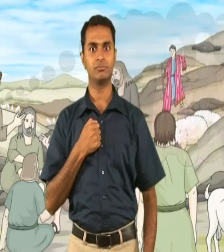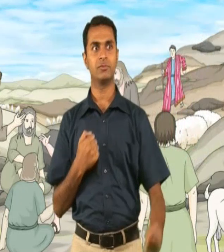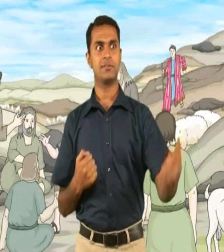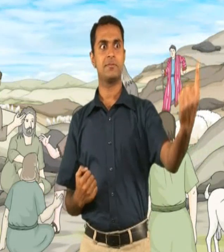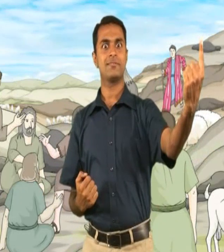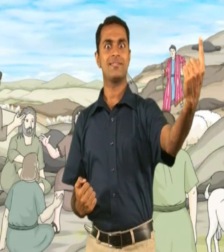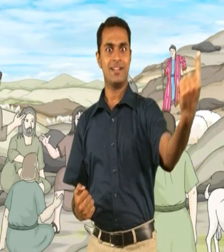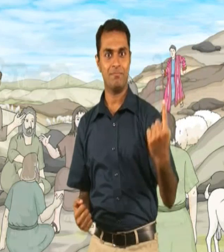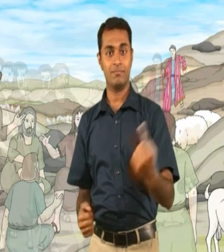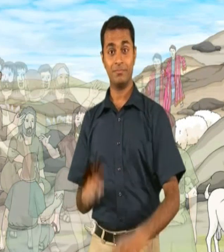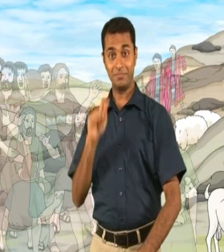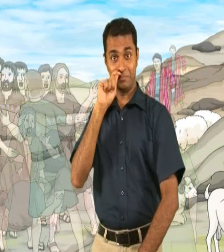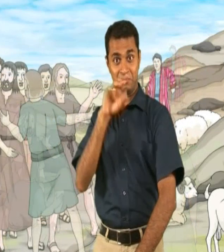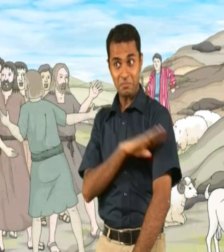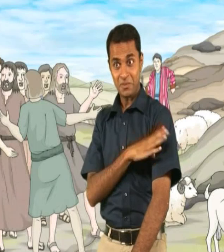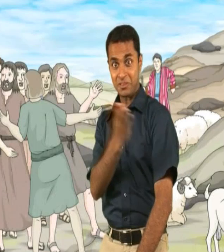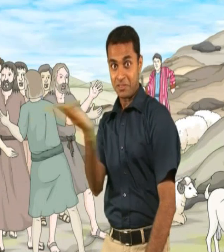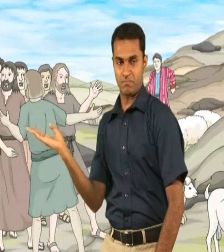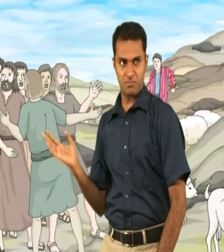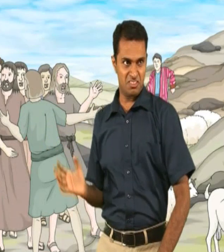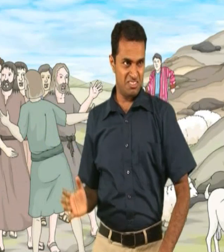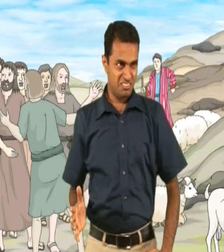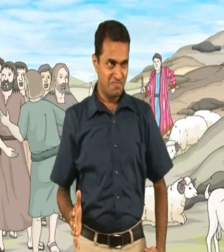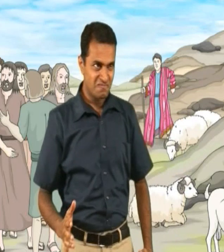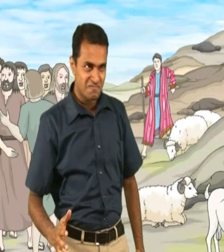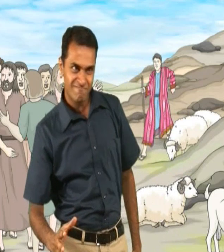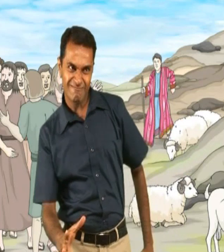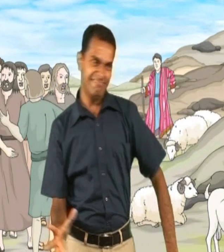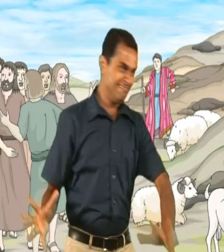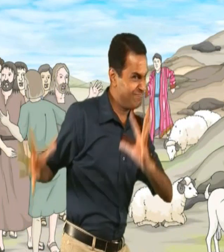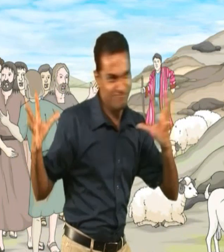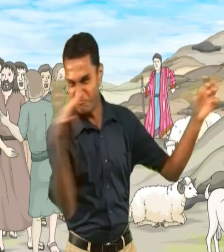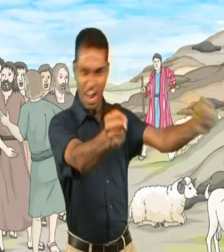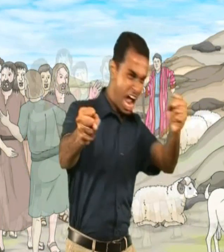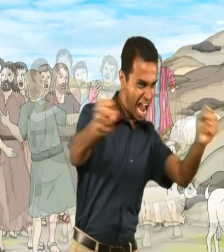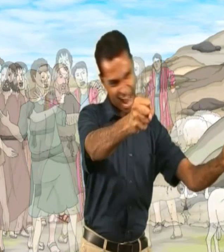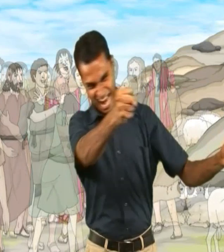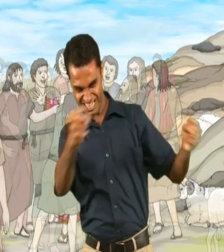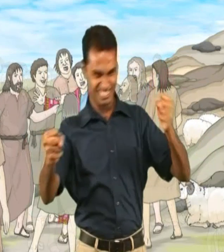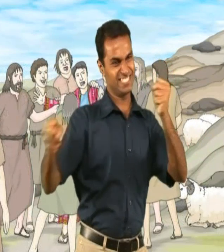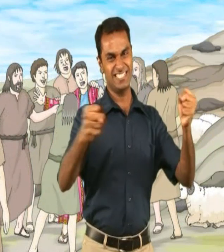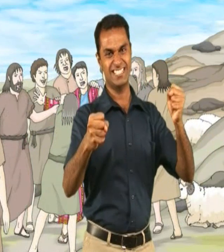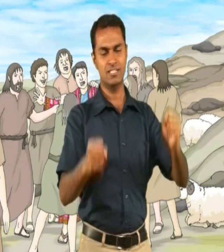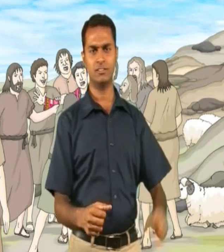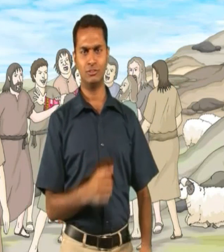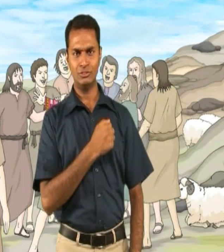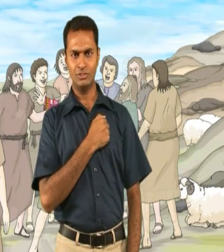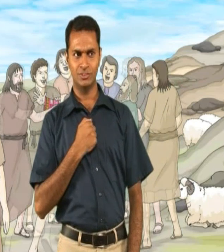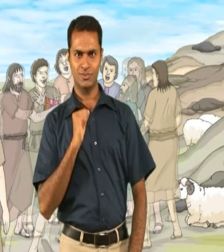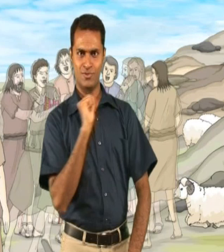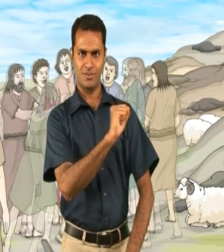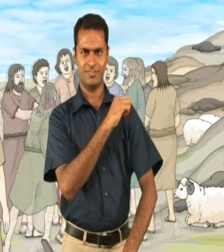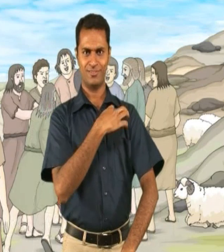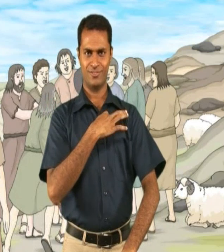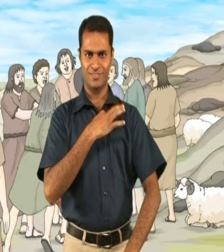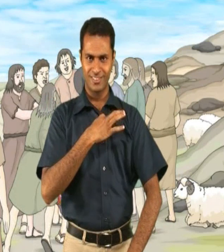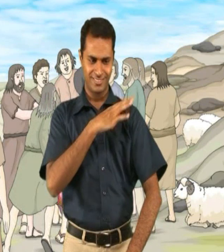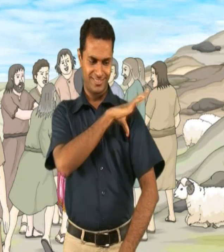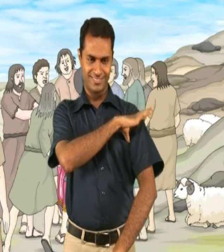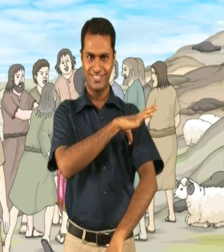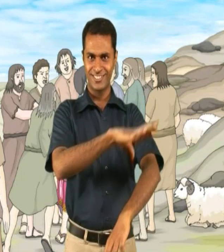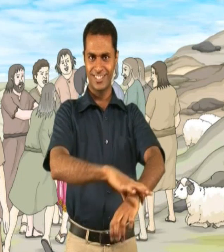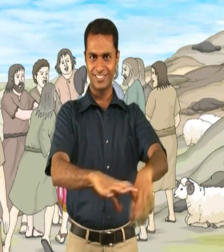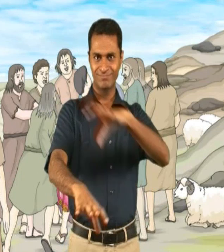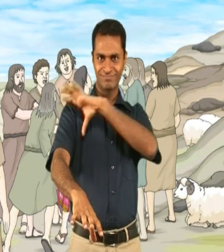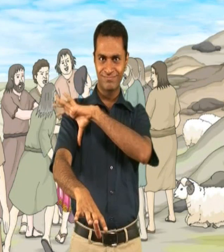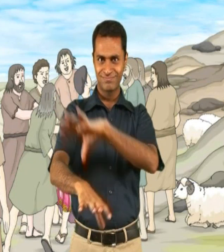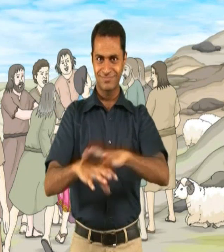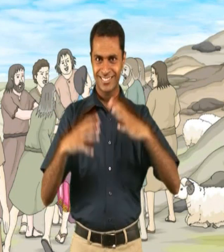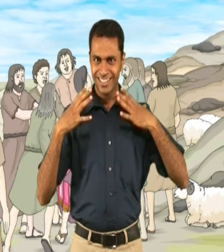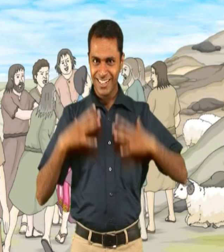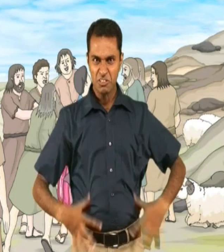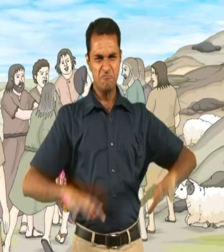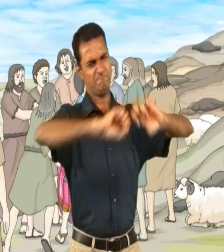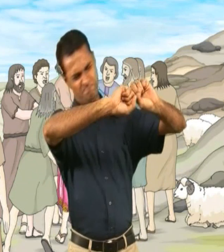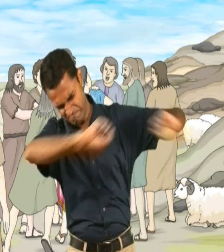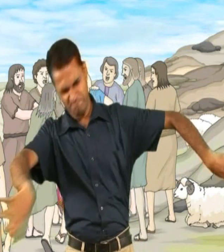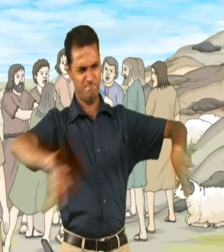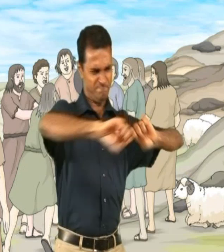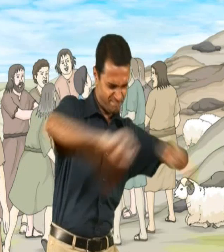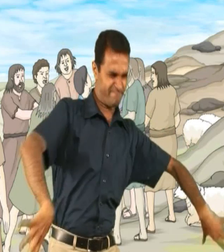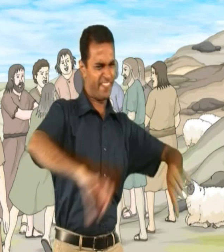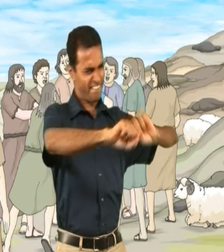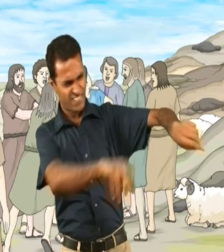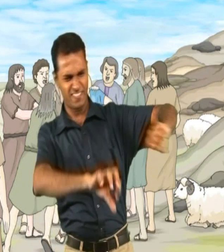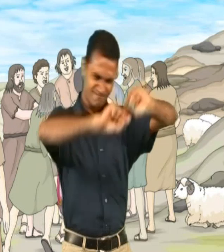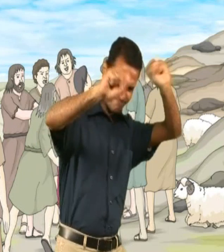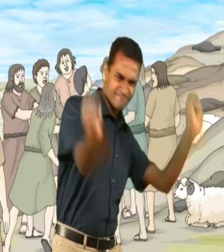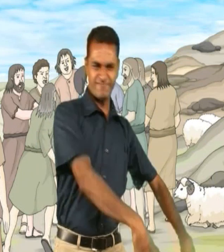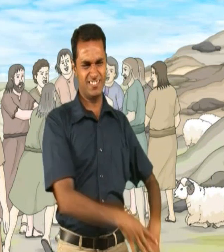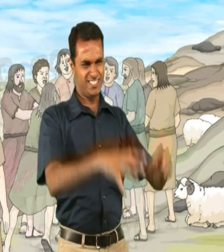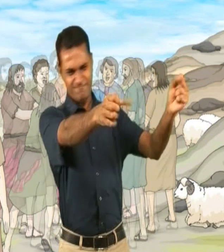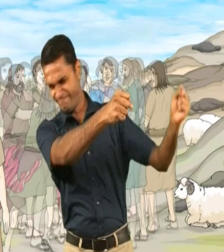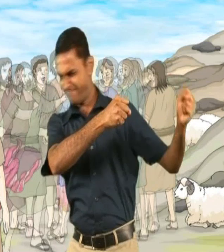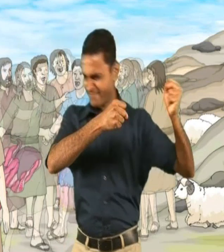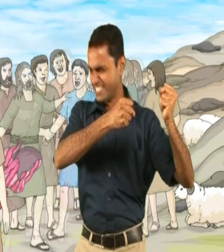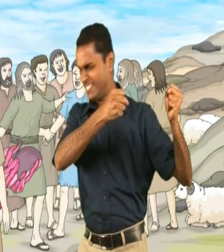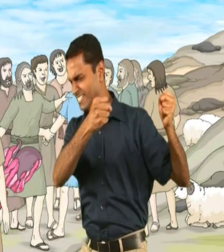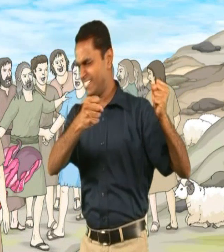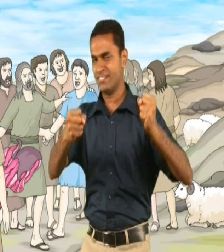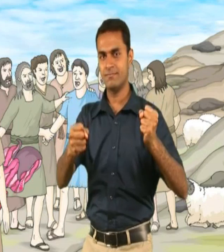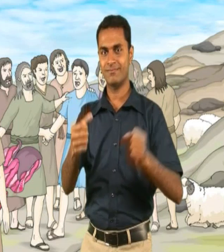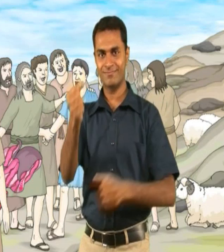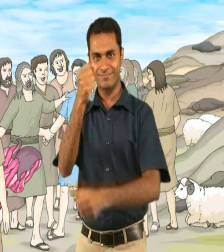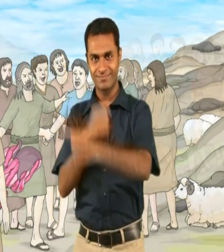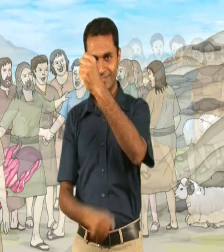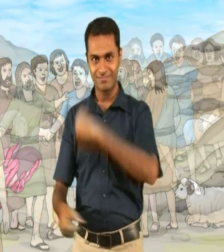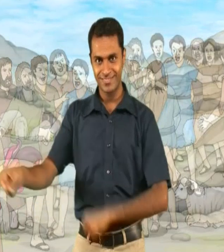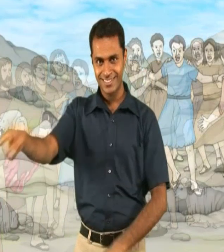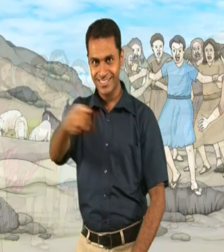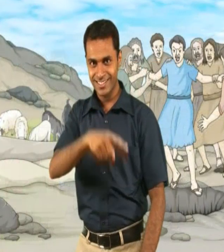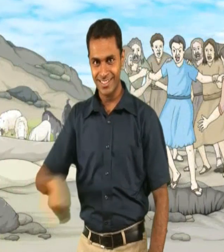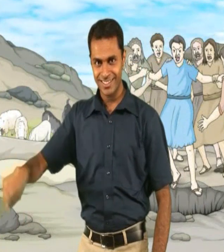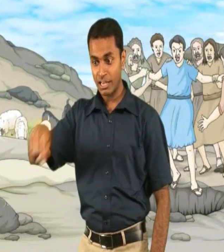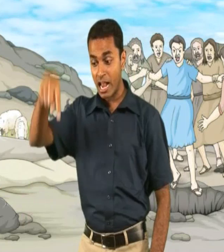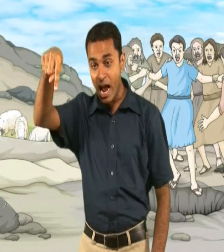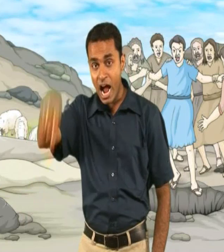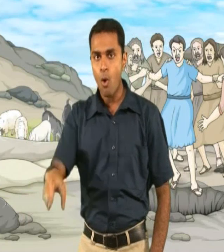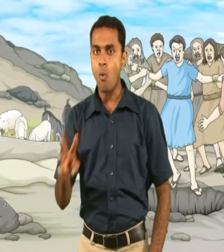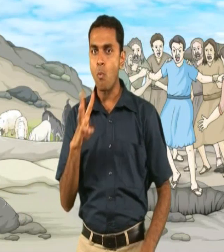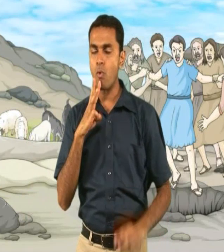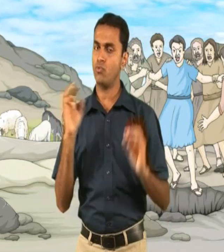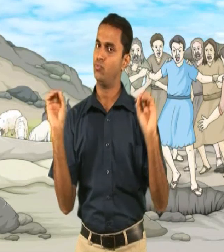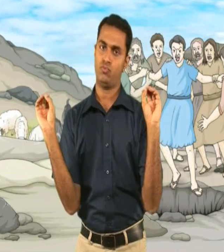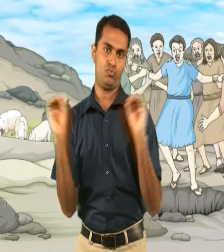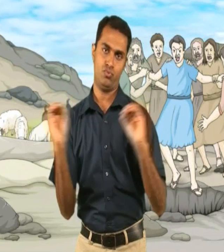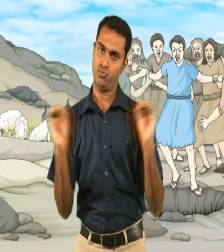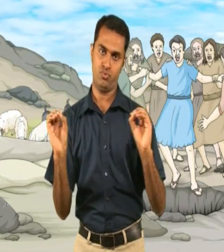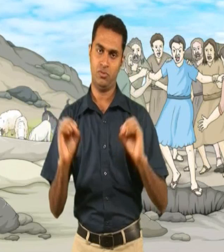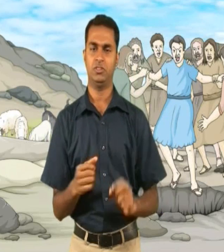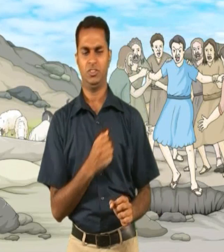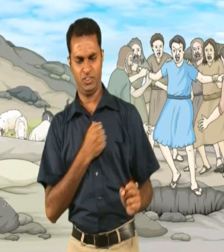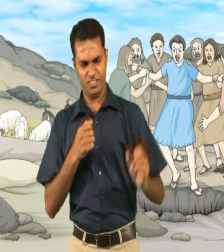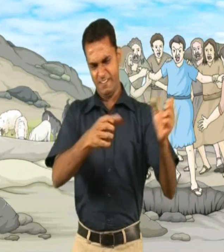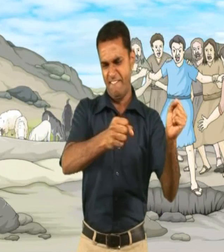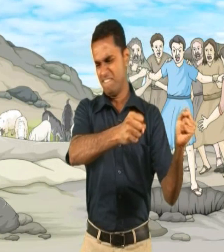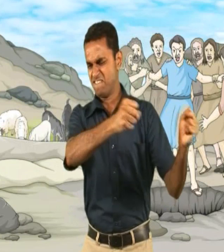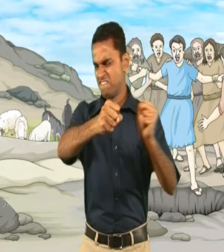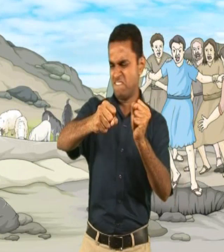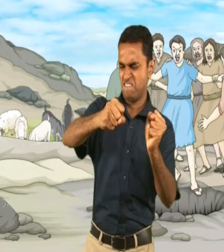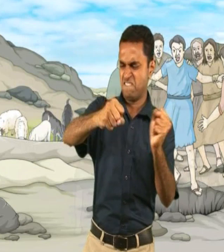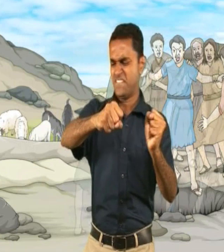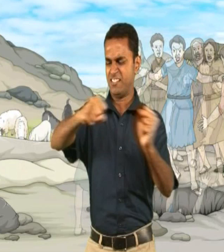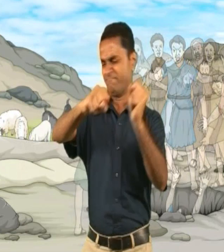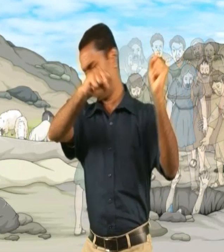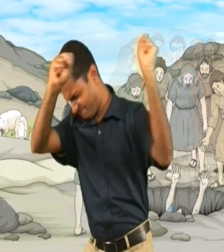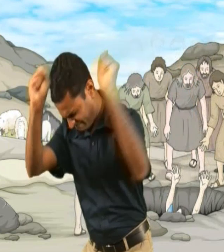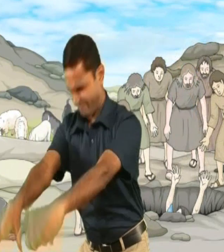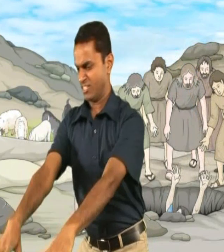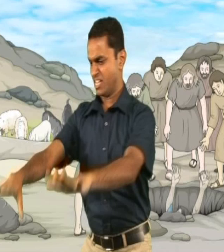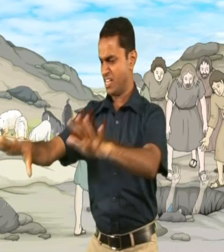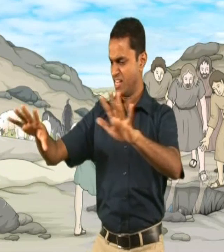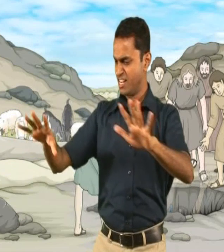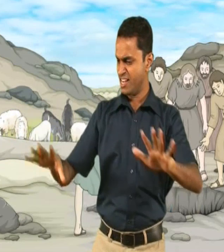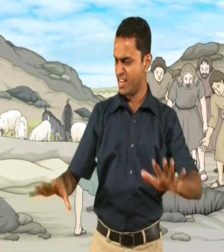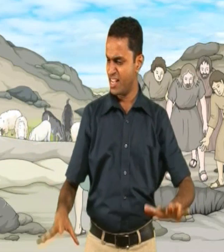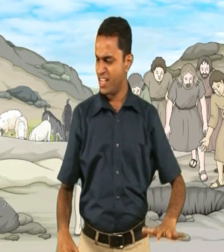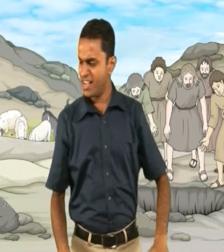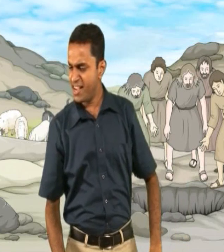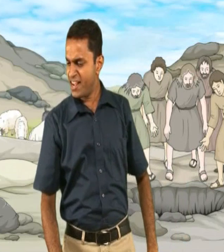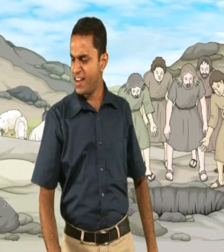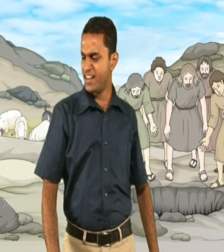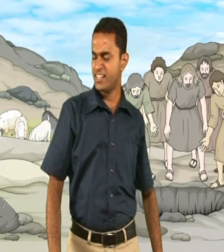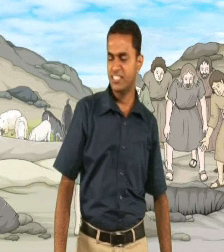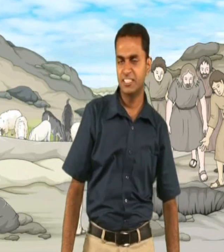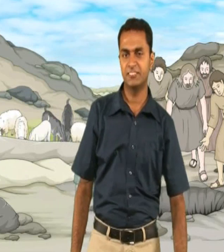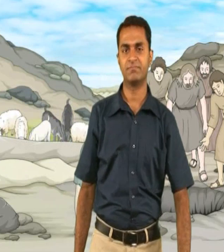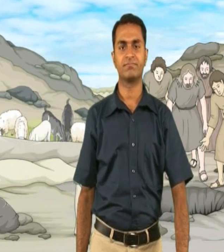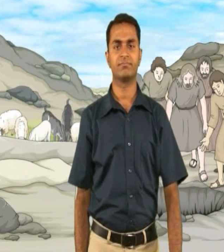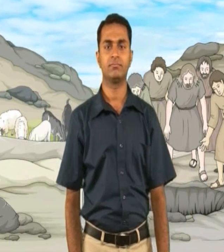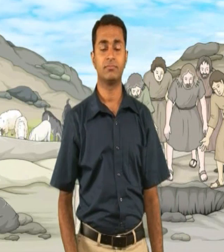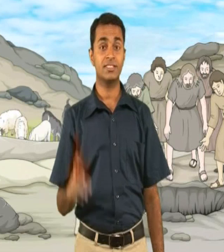So when Joseph came to his brothers, they stripped him of his robe—the robe of many colors he was wearing— and they took him and threw him into the pit.